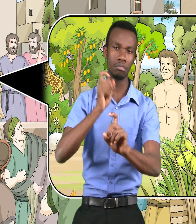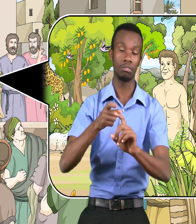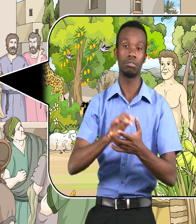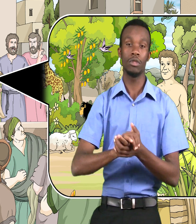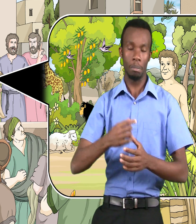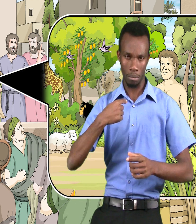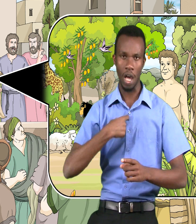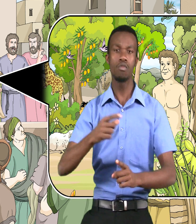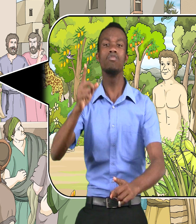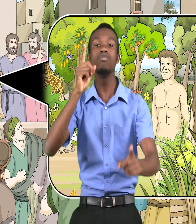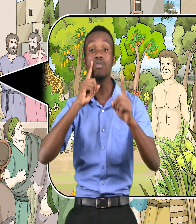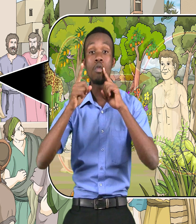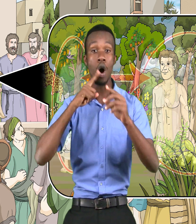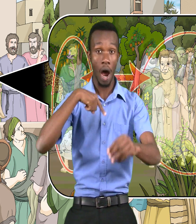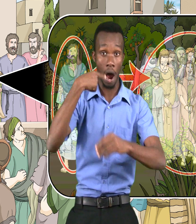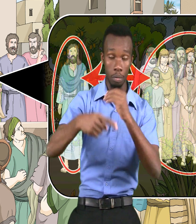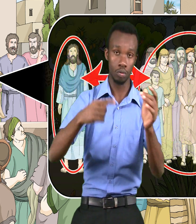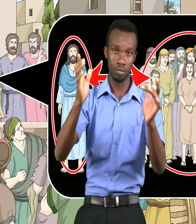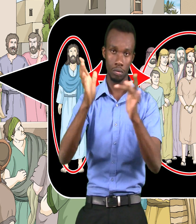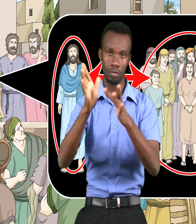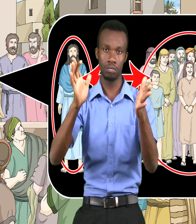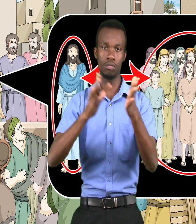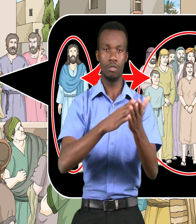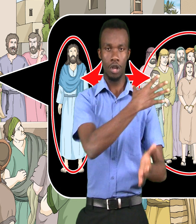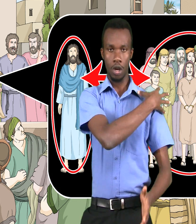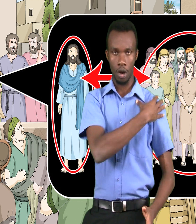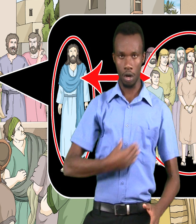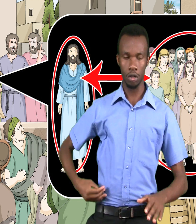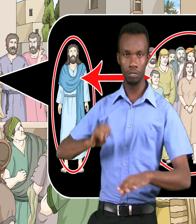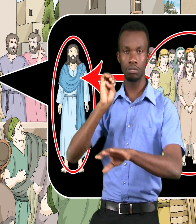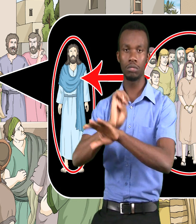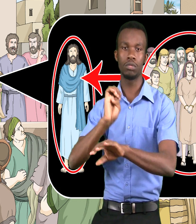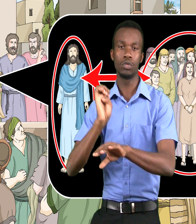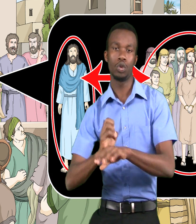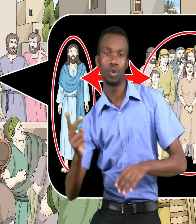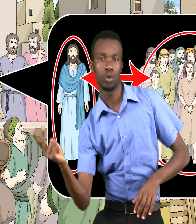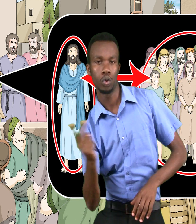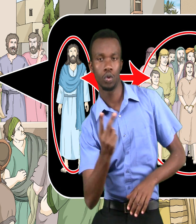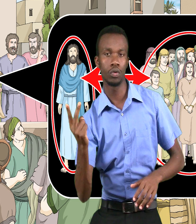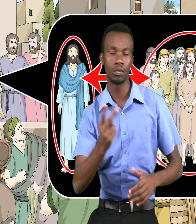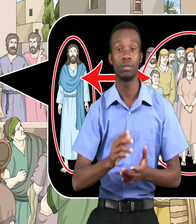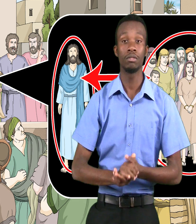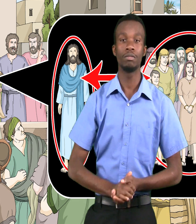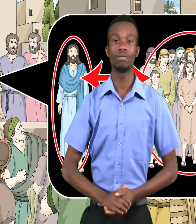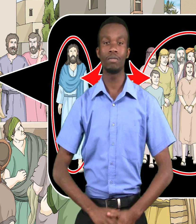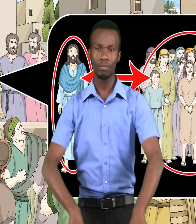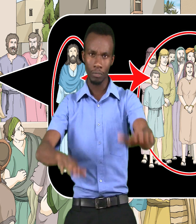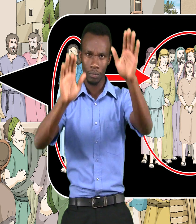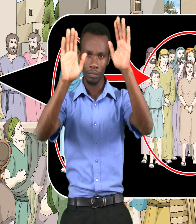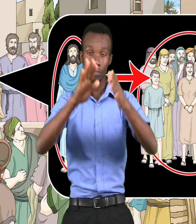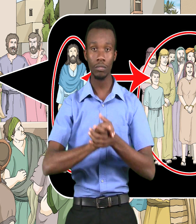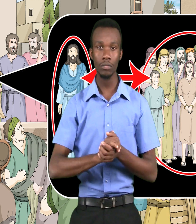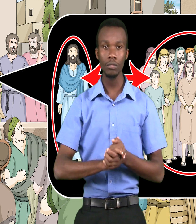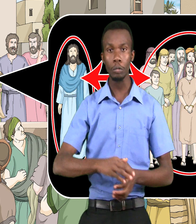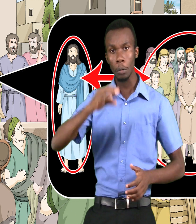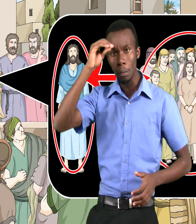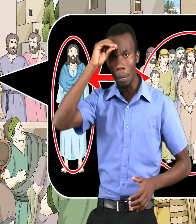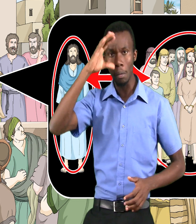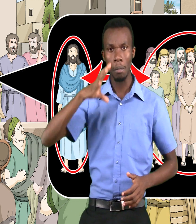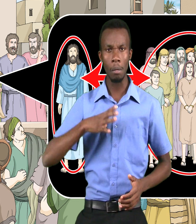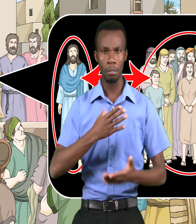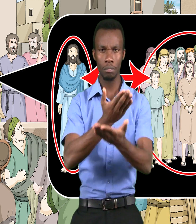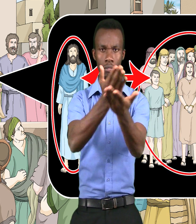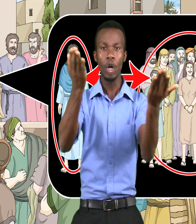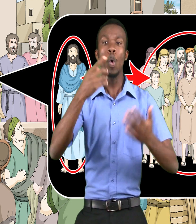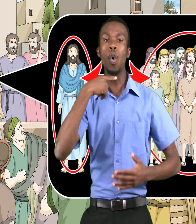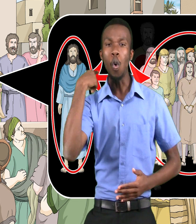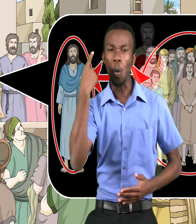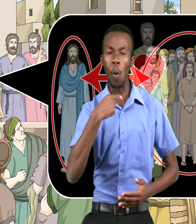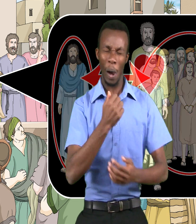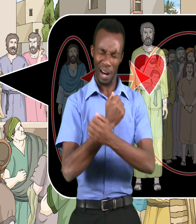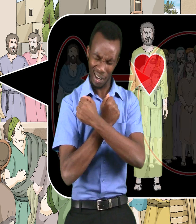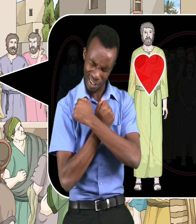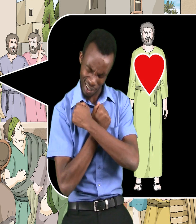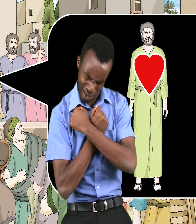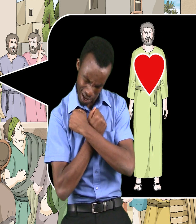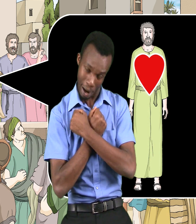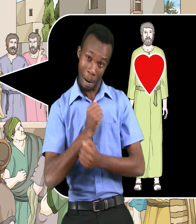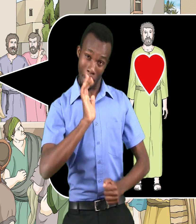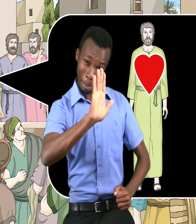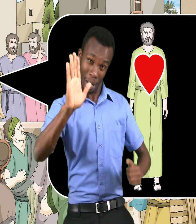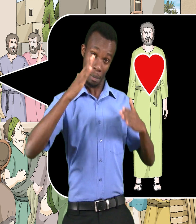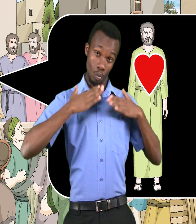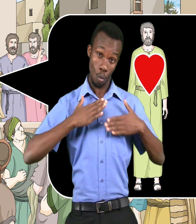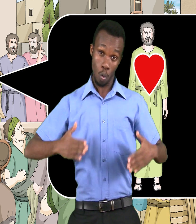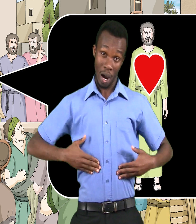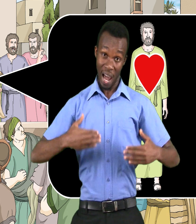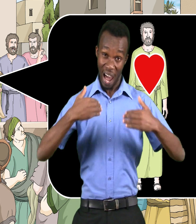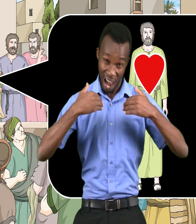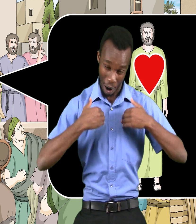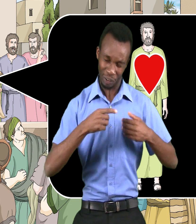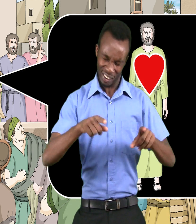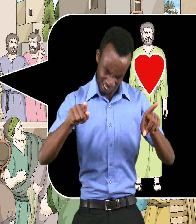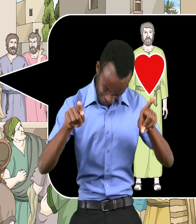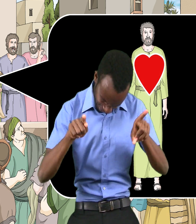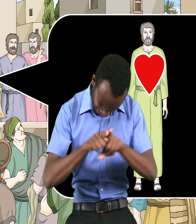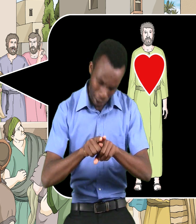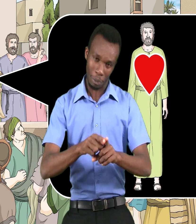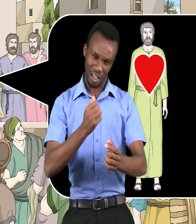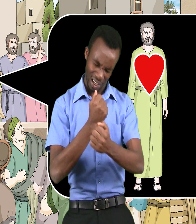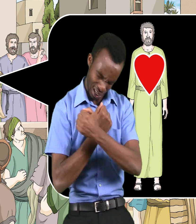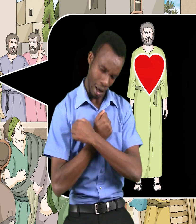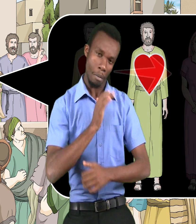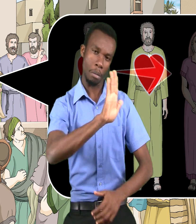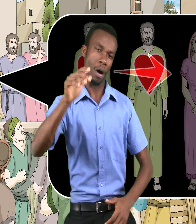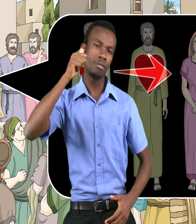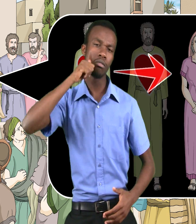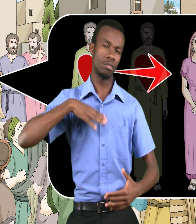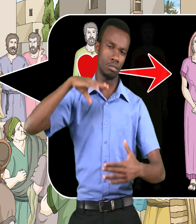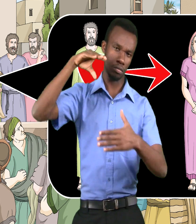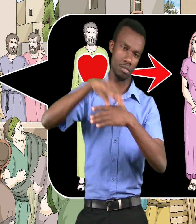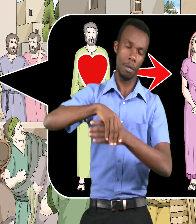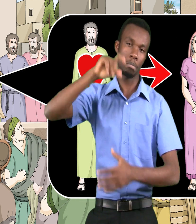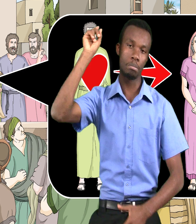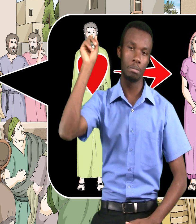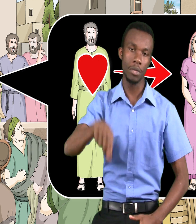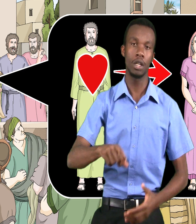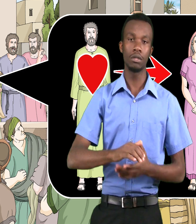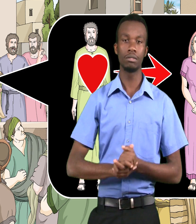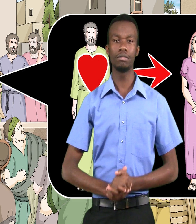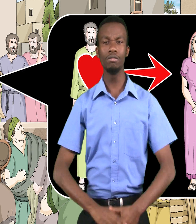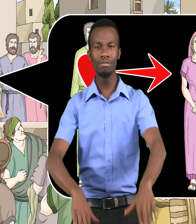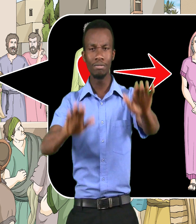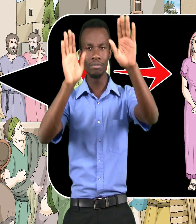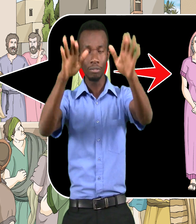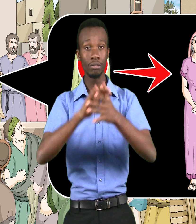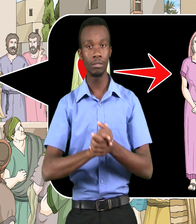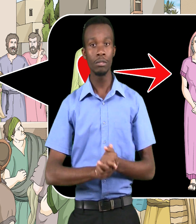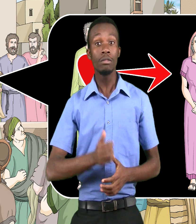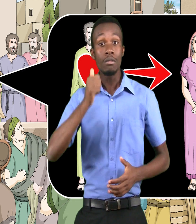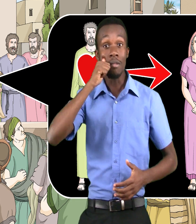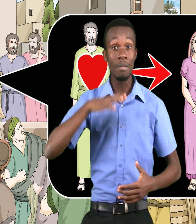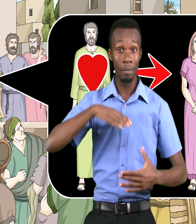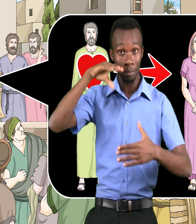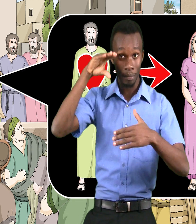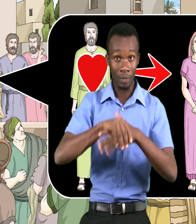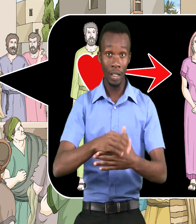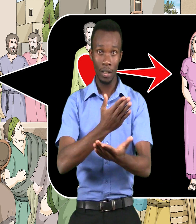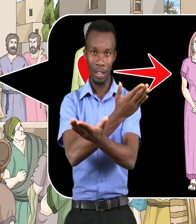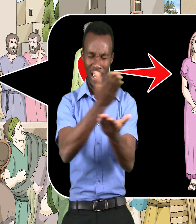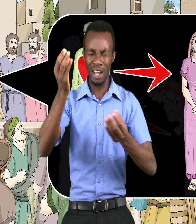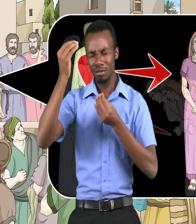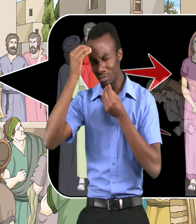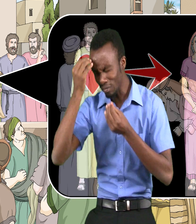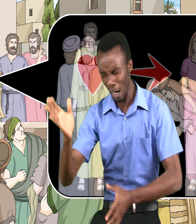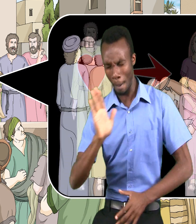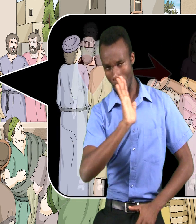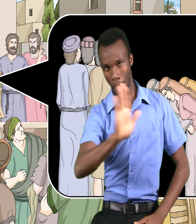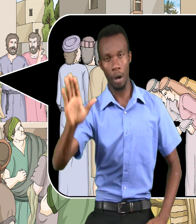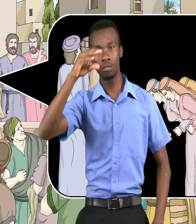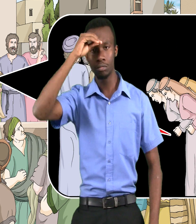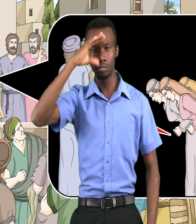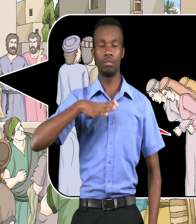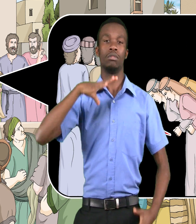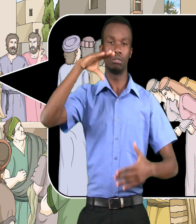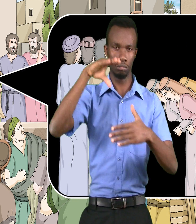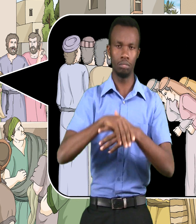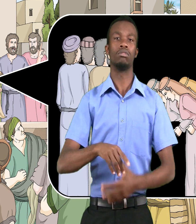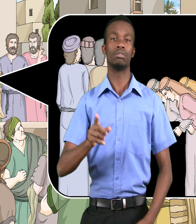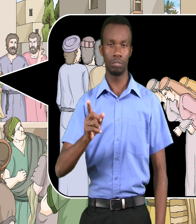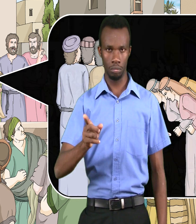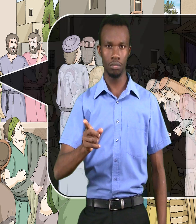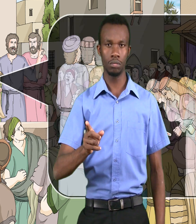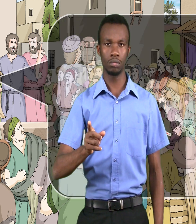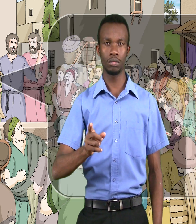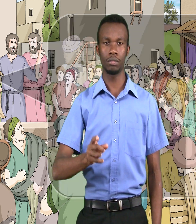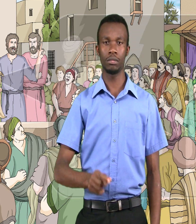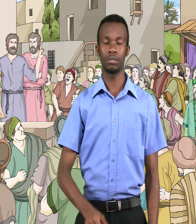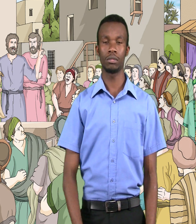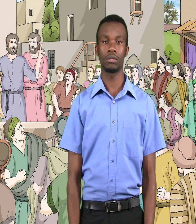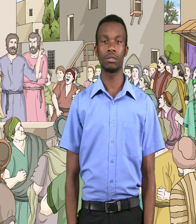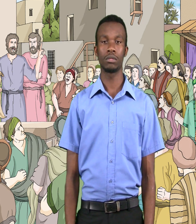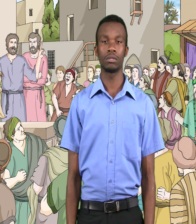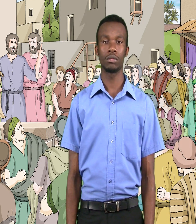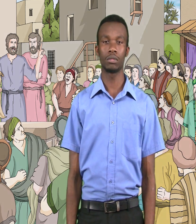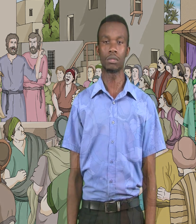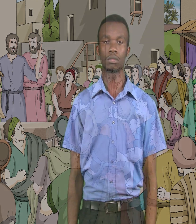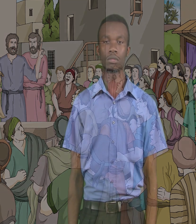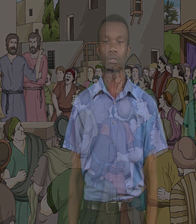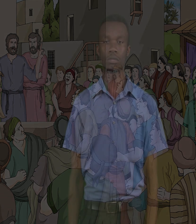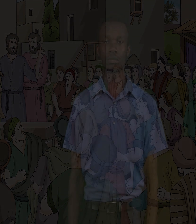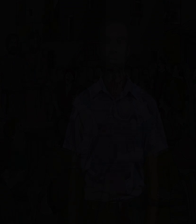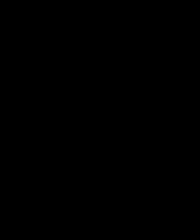This mystery is profound, but I am speaking about Christ and the church. Nevertheless, each one of you also must love his wife as he loves himself, and the wife must respect her husband.